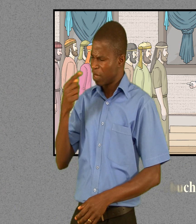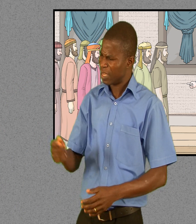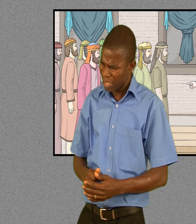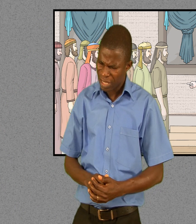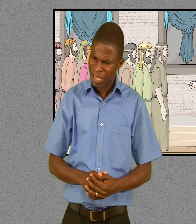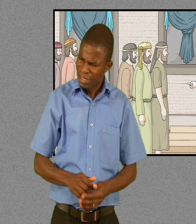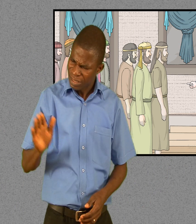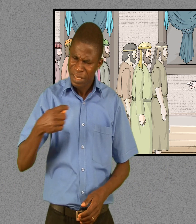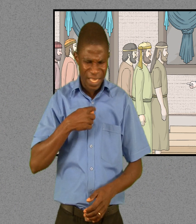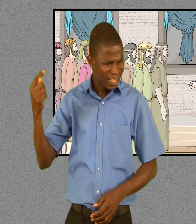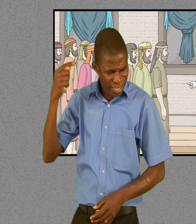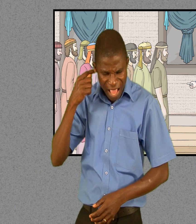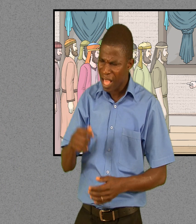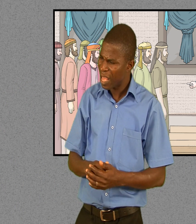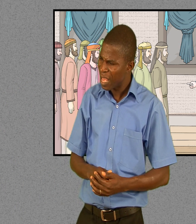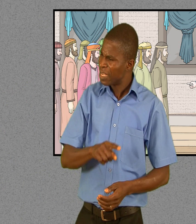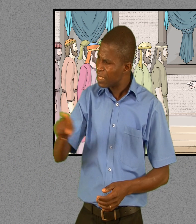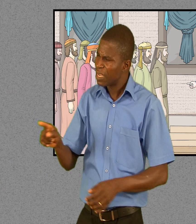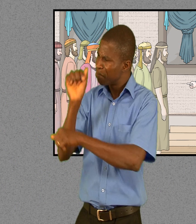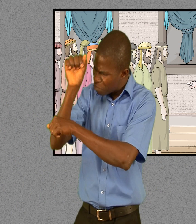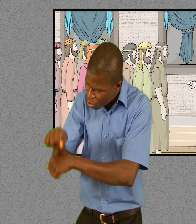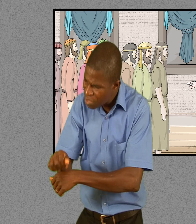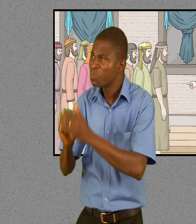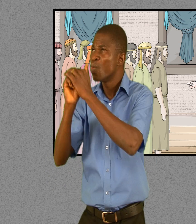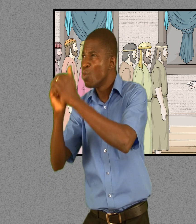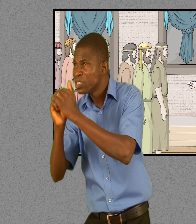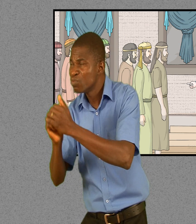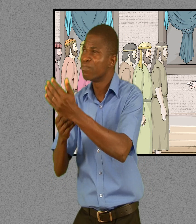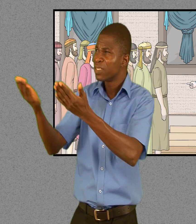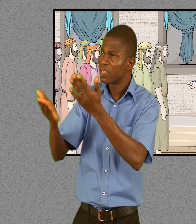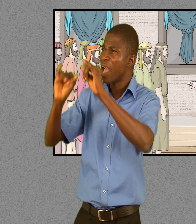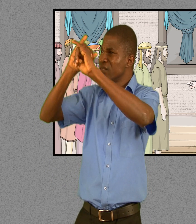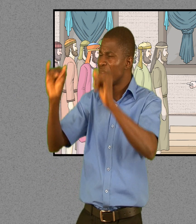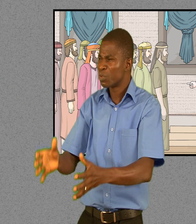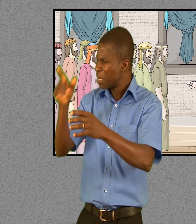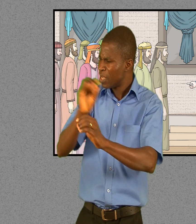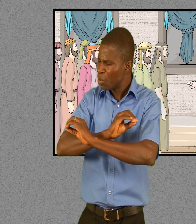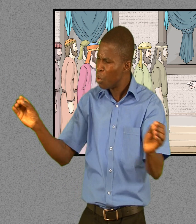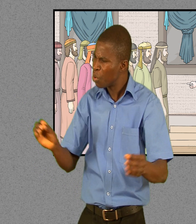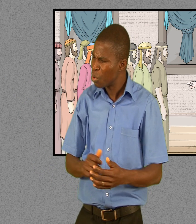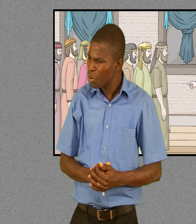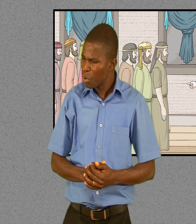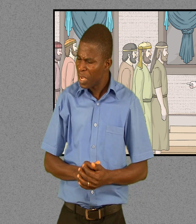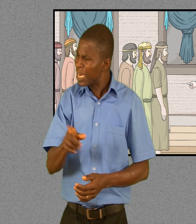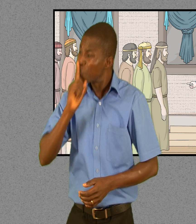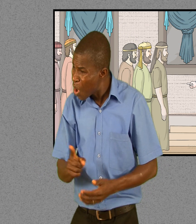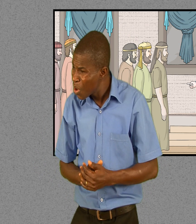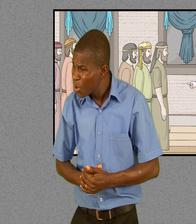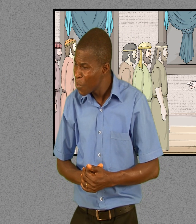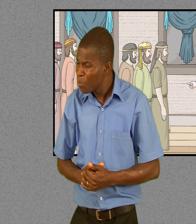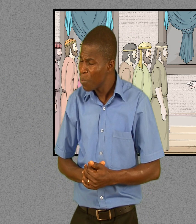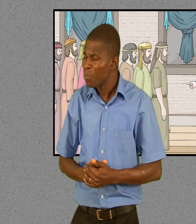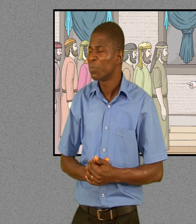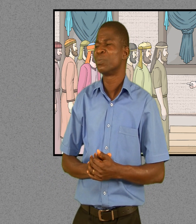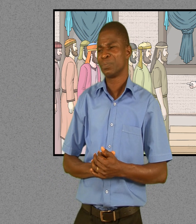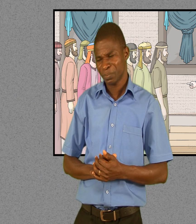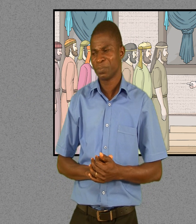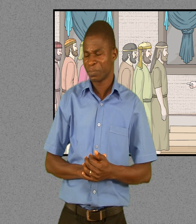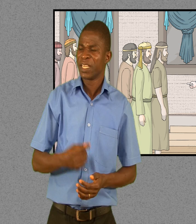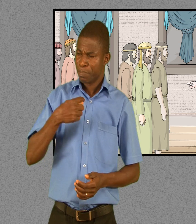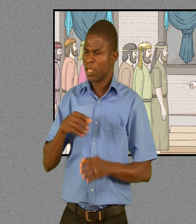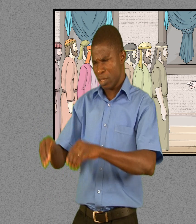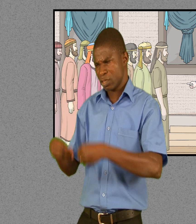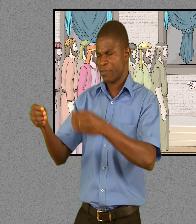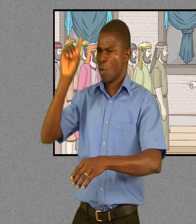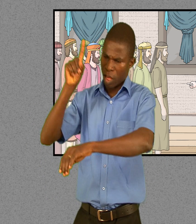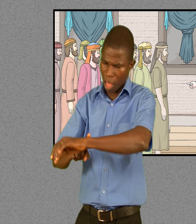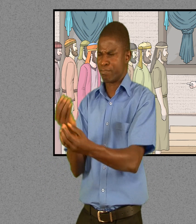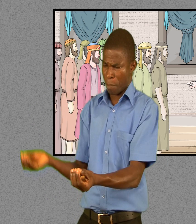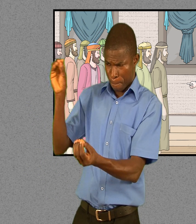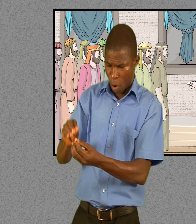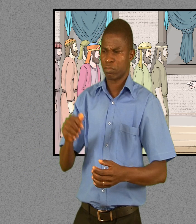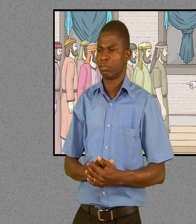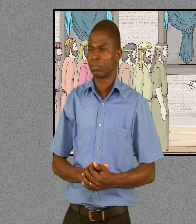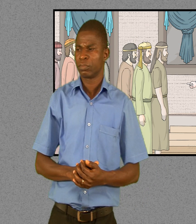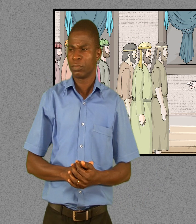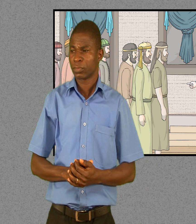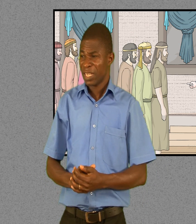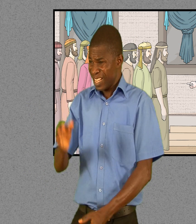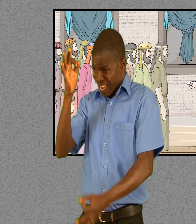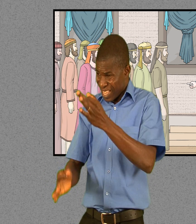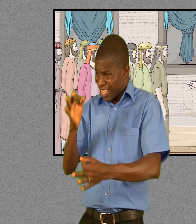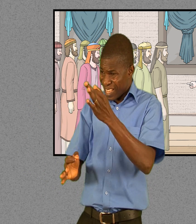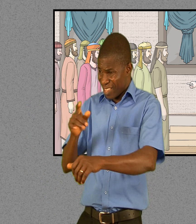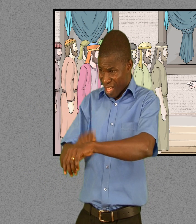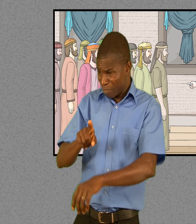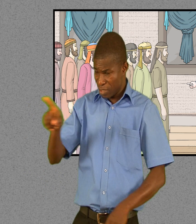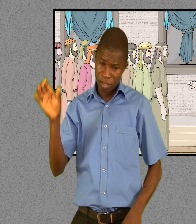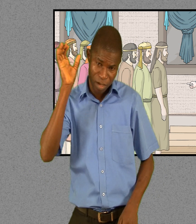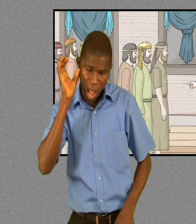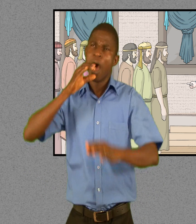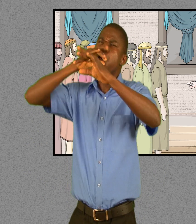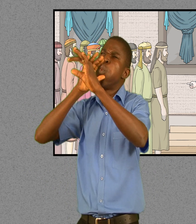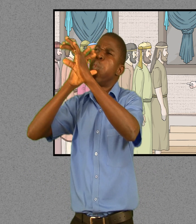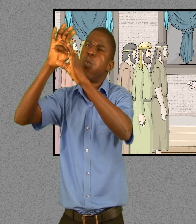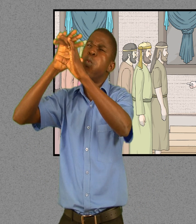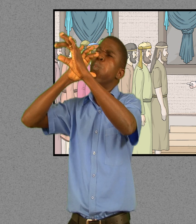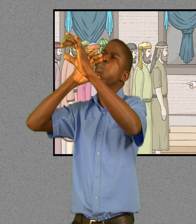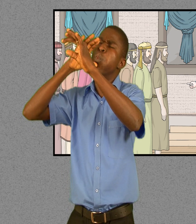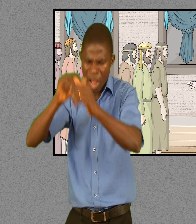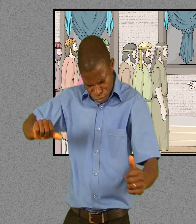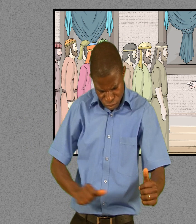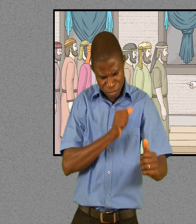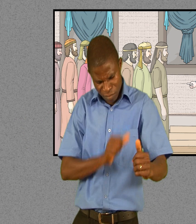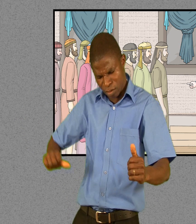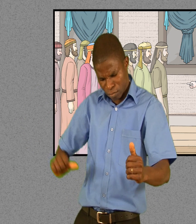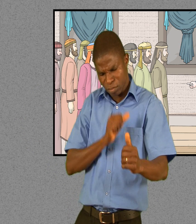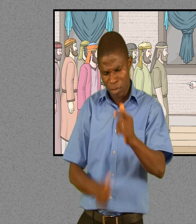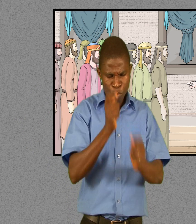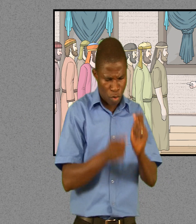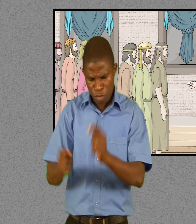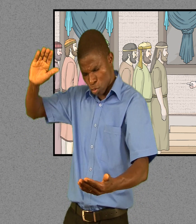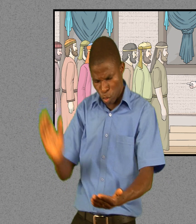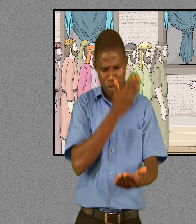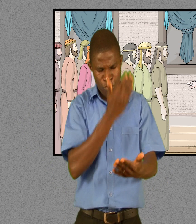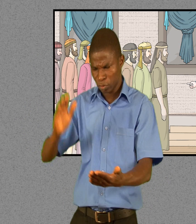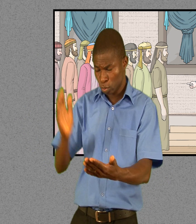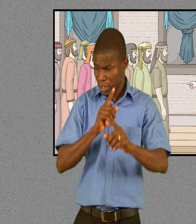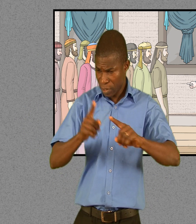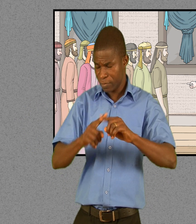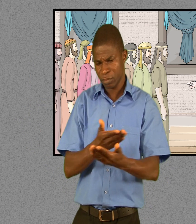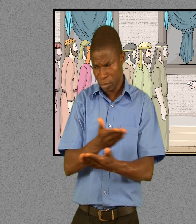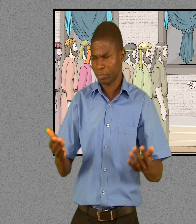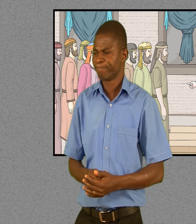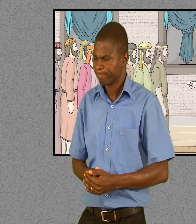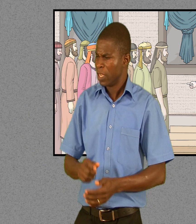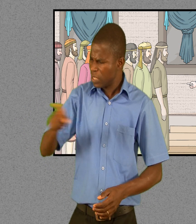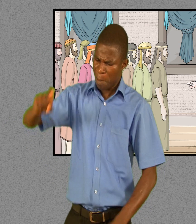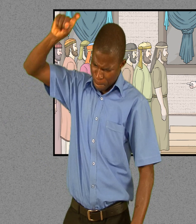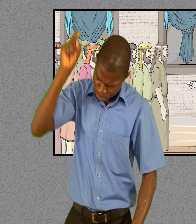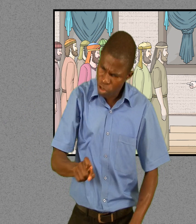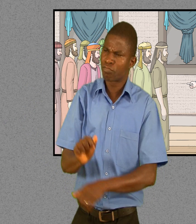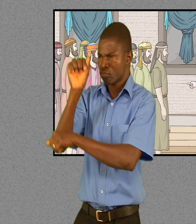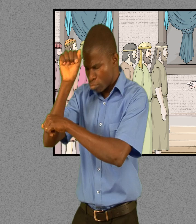So these men were brought before the king, and Nebuchadnezzar said to them, “Shadrach, Meshach, and Abednego, is it true that you do not serve my gods or worship the golden statue I have set up?